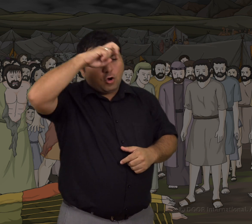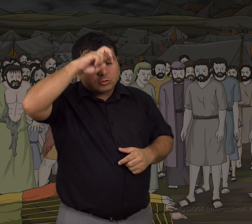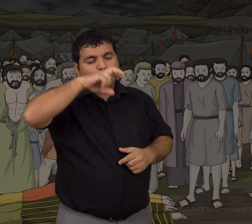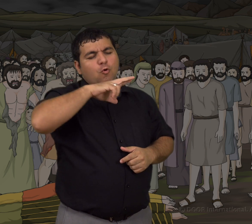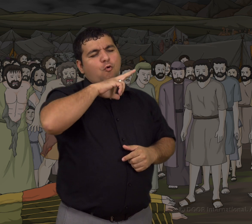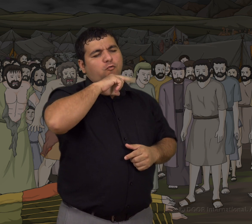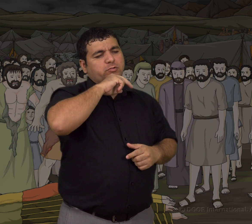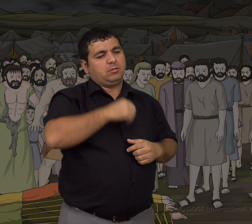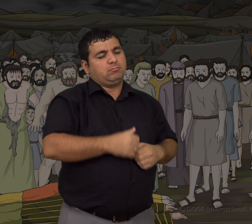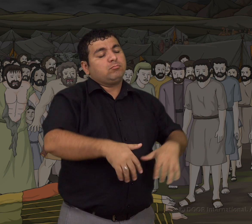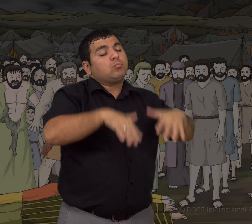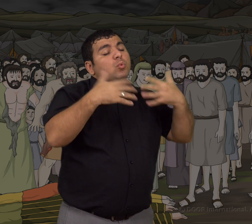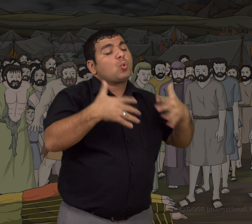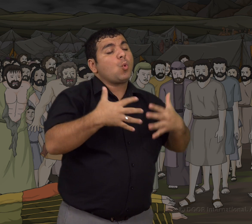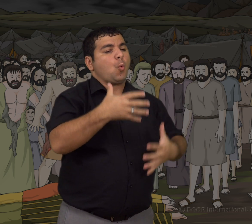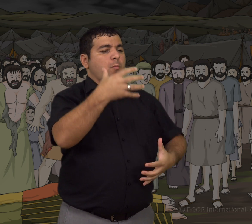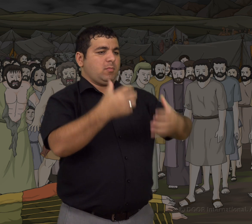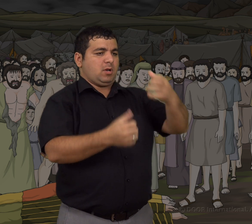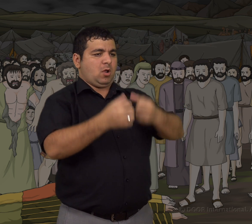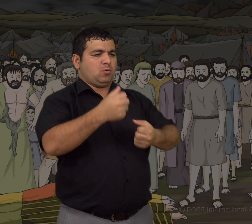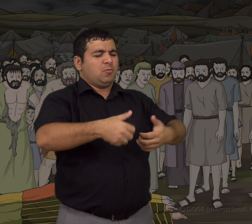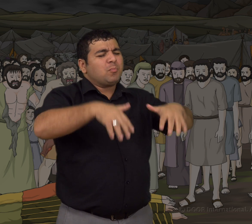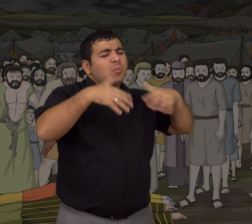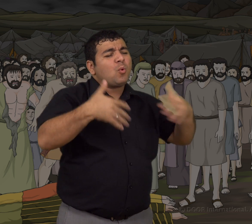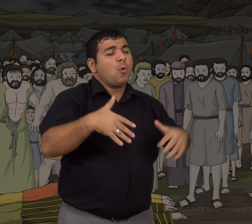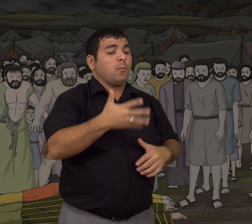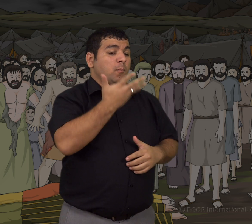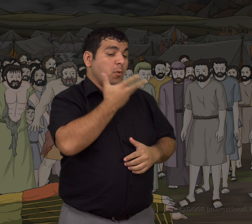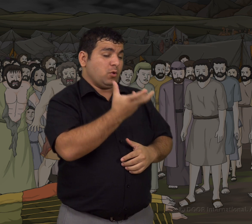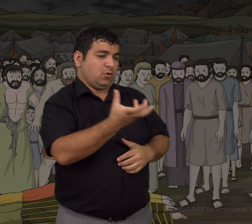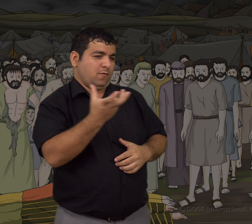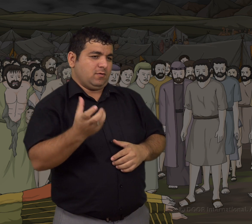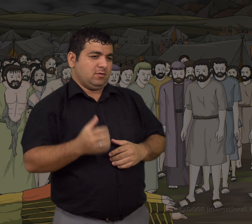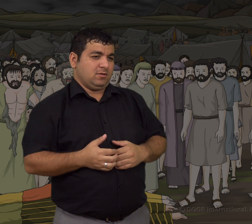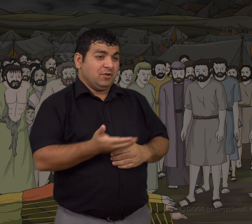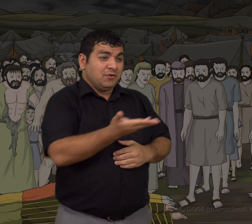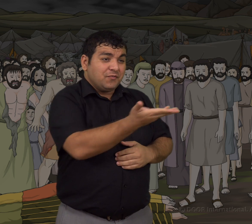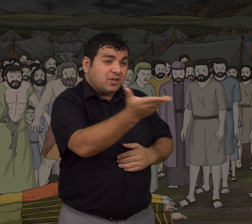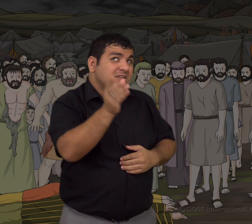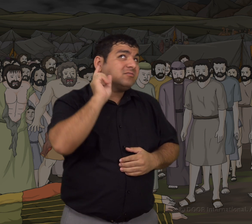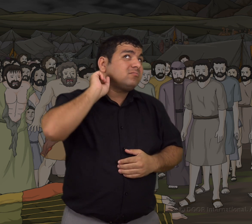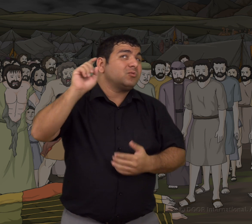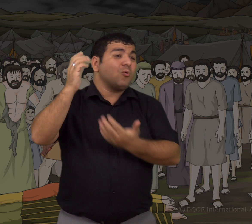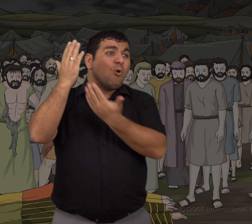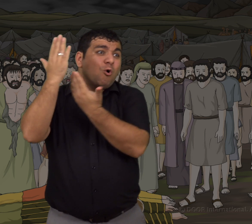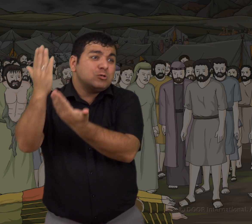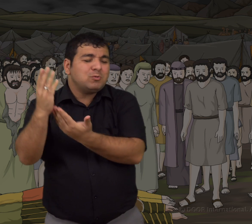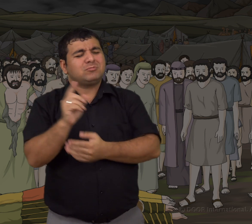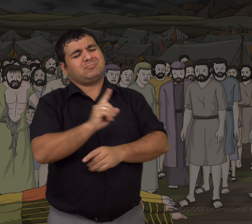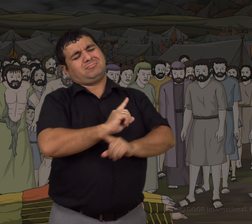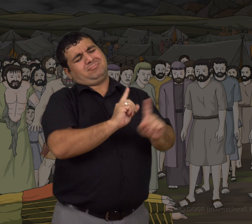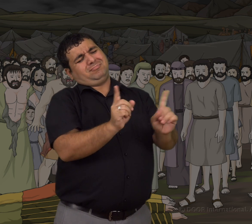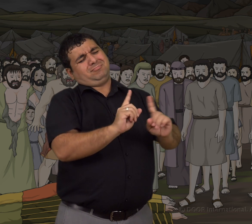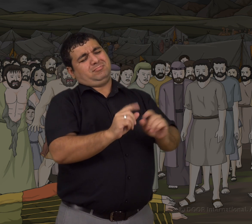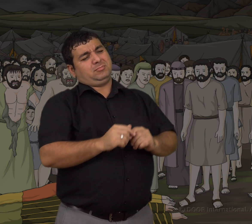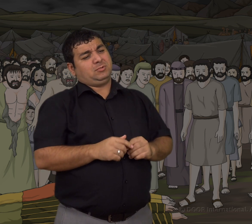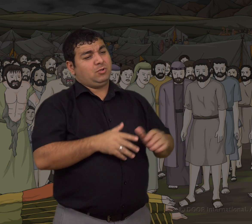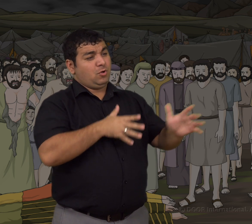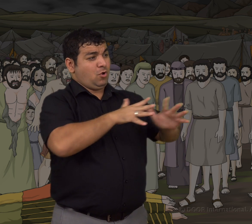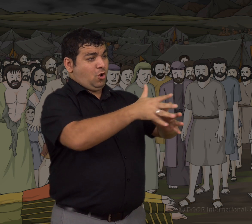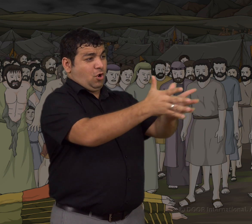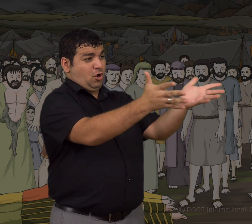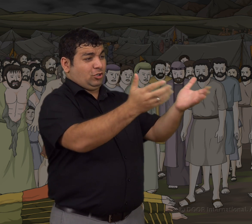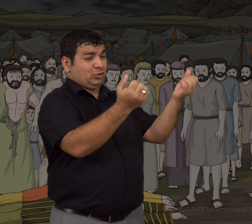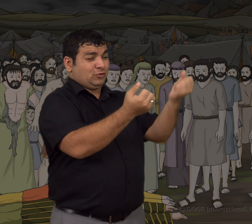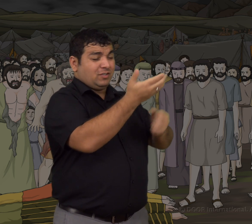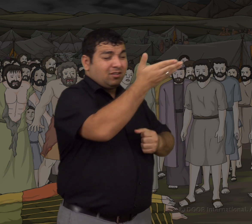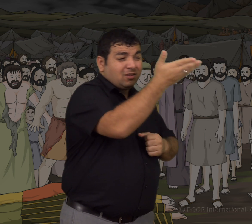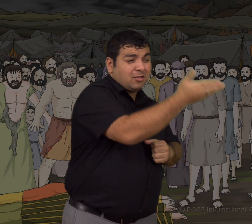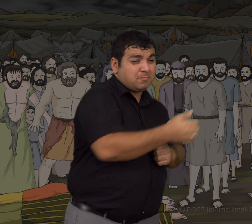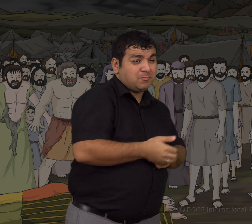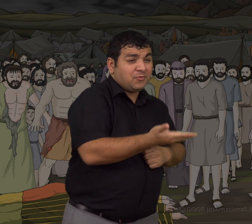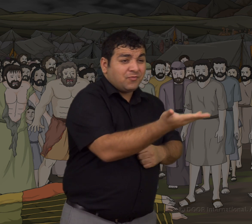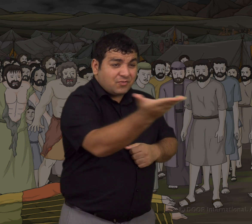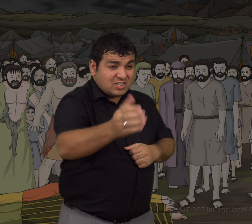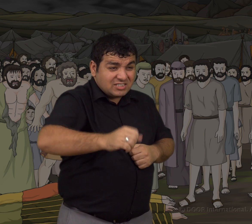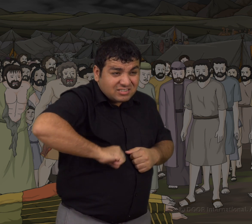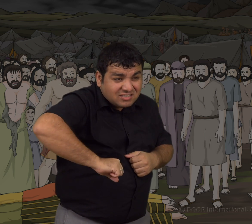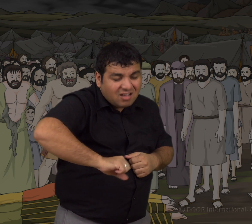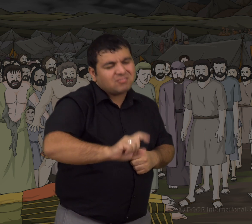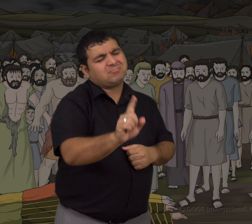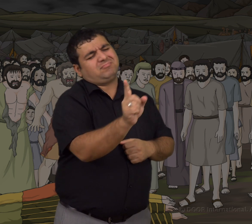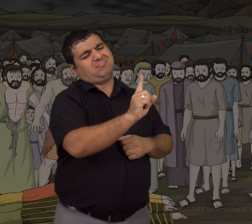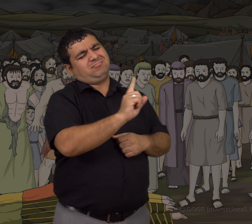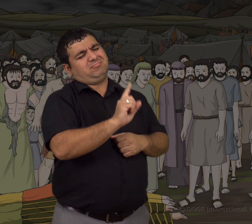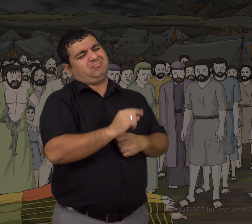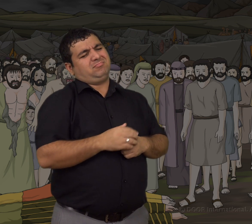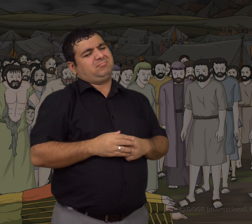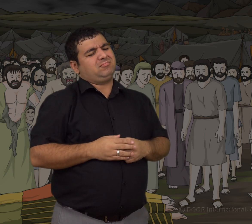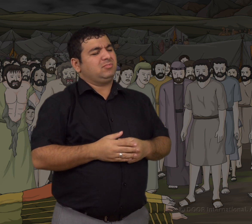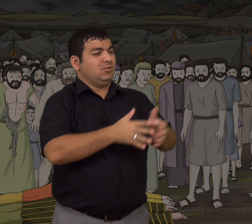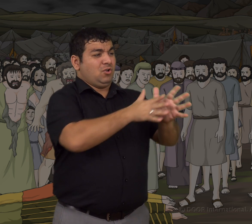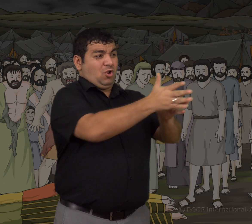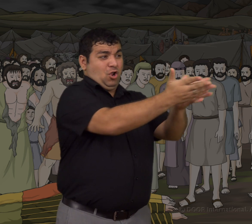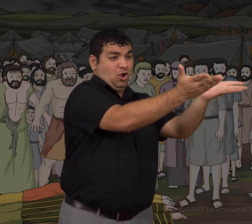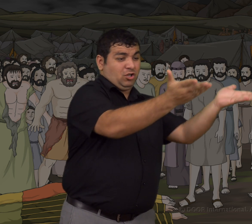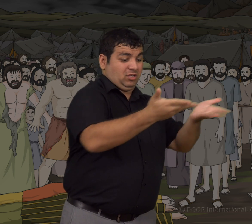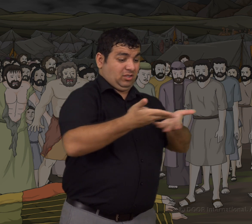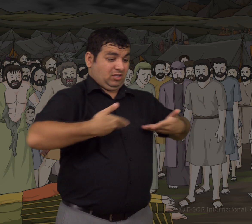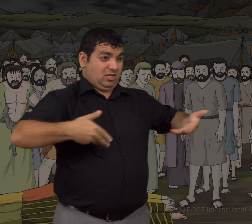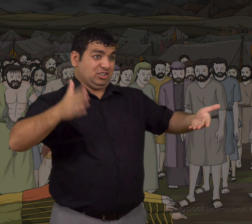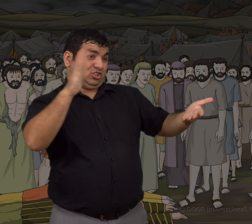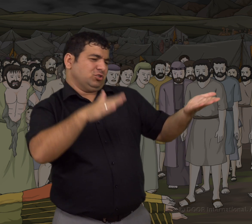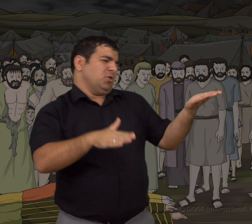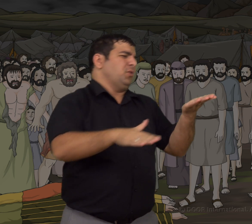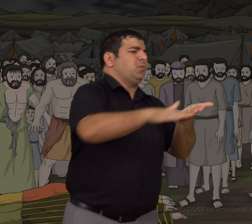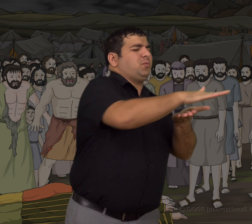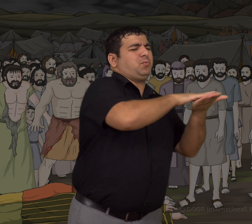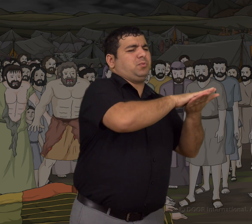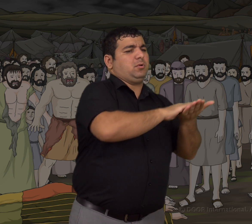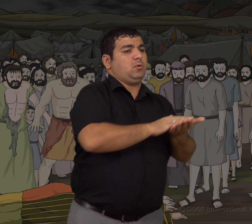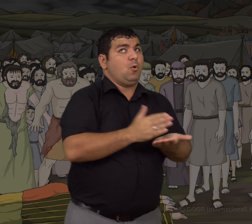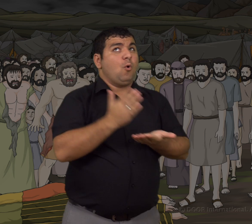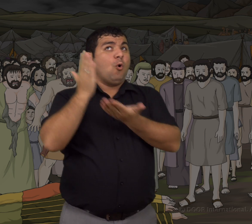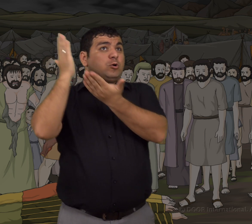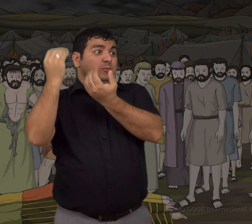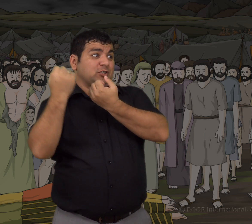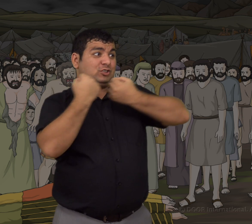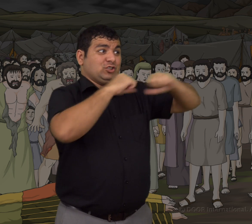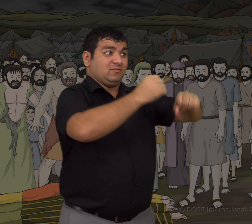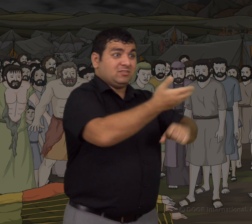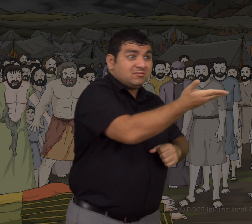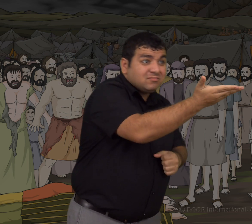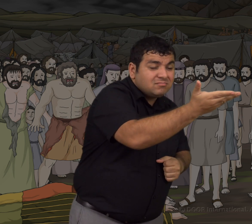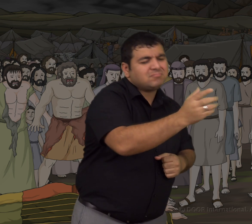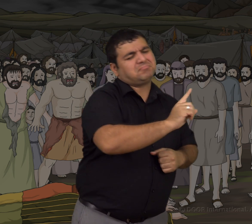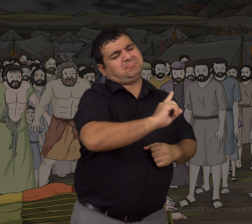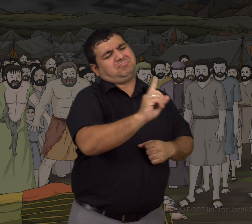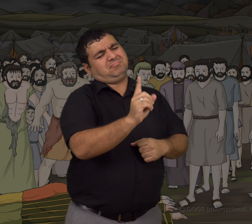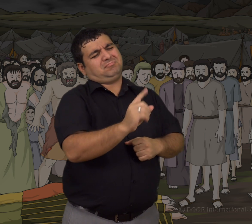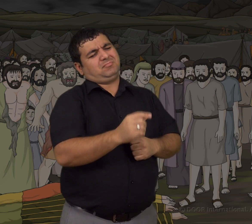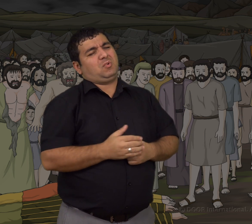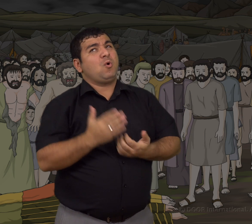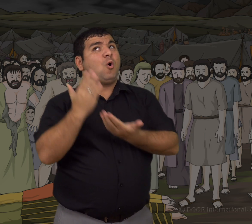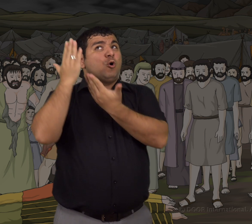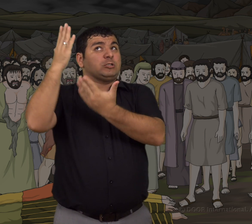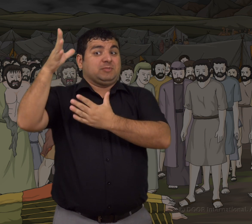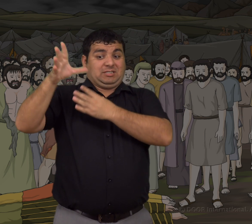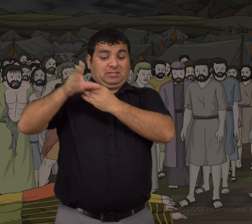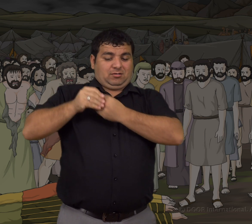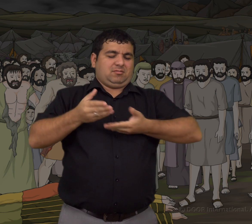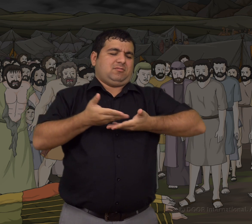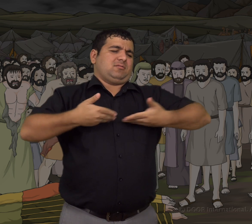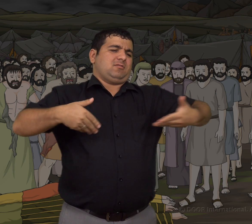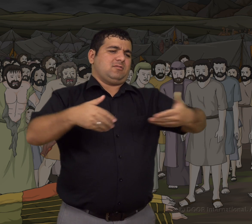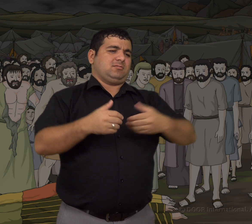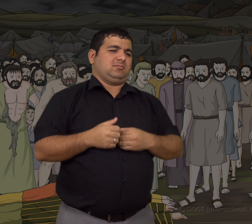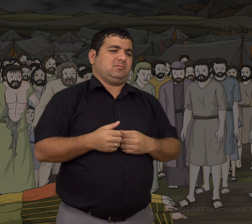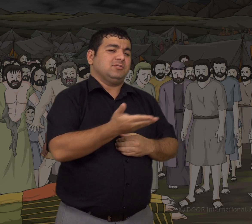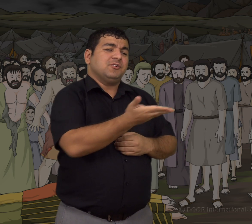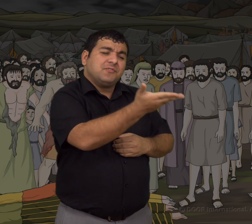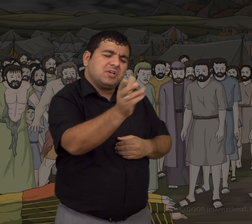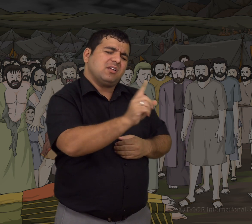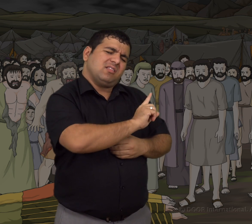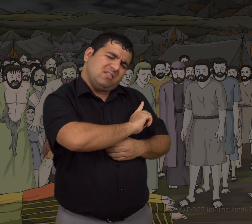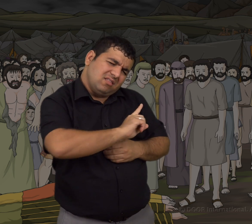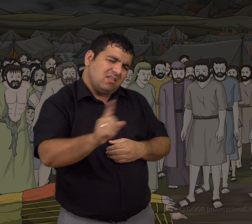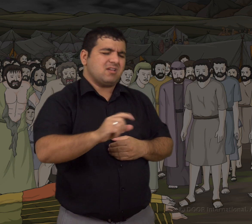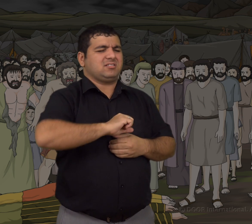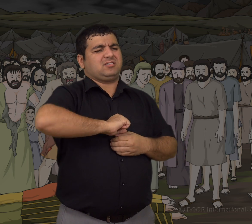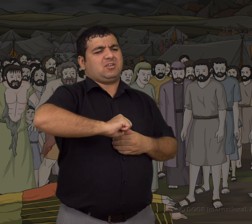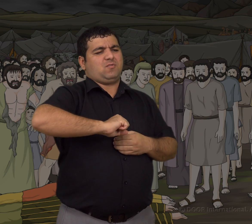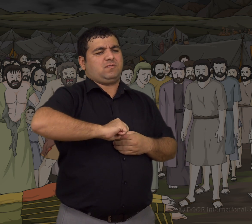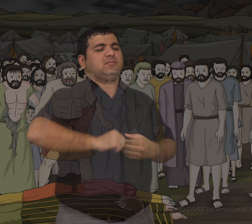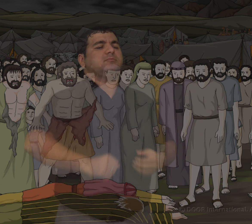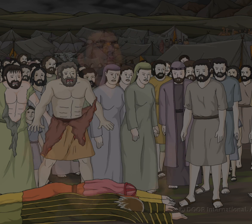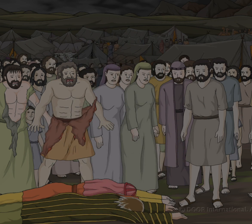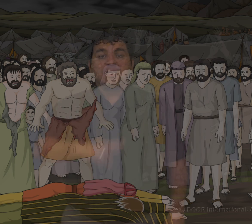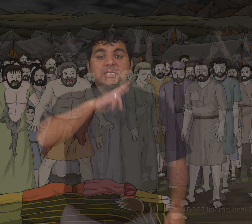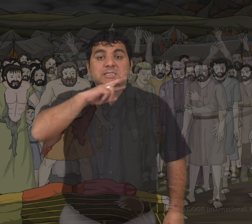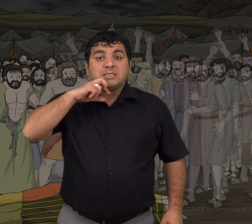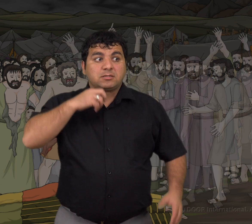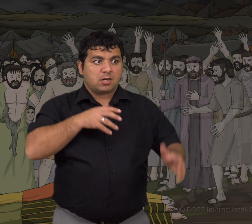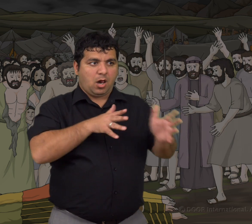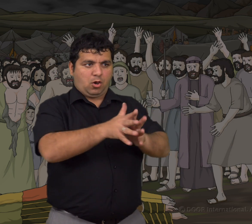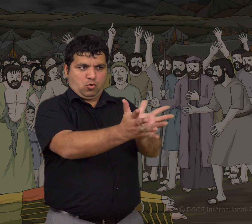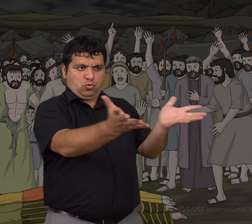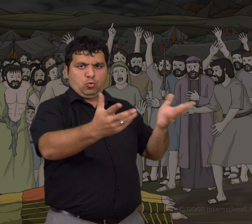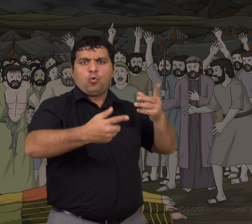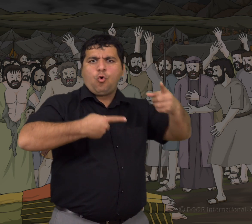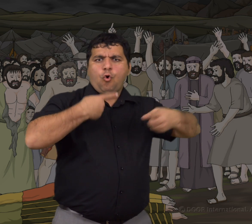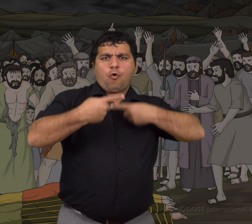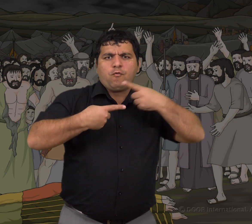Only do not rebel against the LORD, and do not be afraid of the people of the land, for they will be like bread for us. Their protection has been removed, and the LORD is with us.